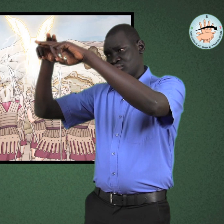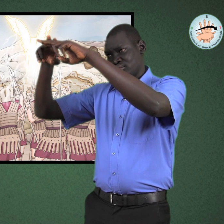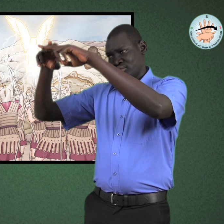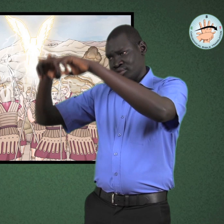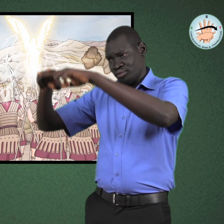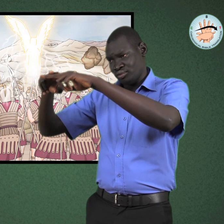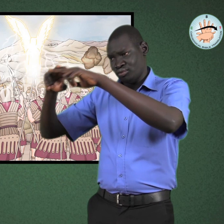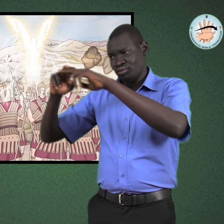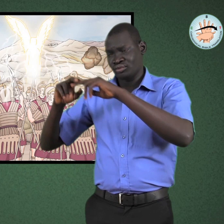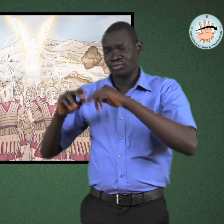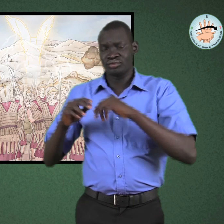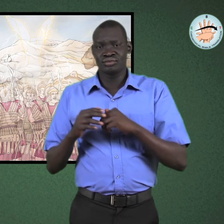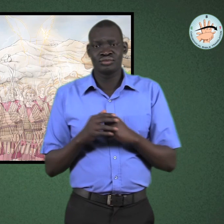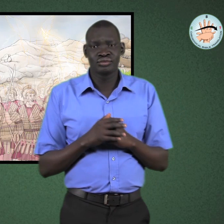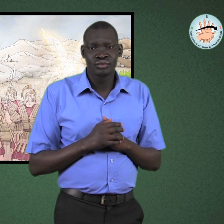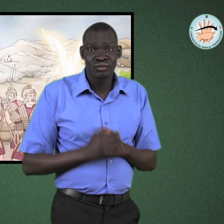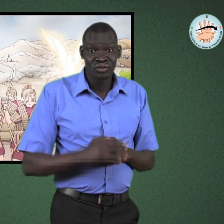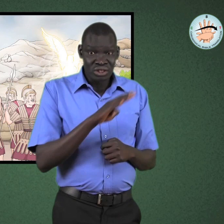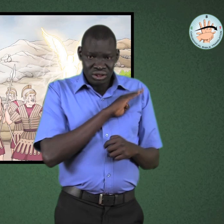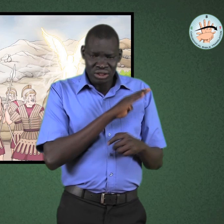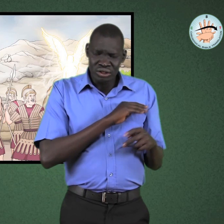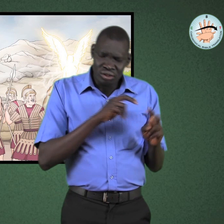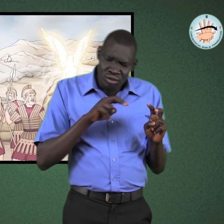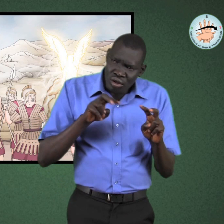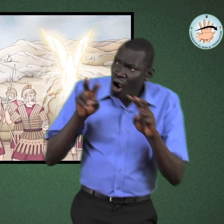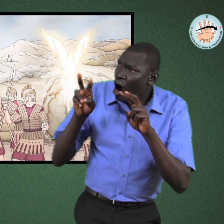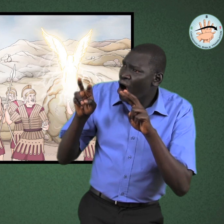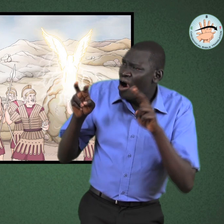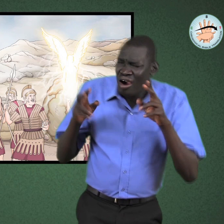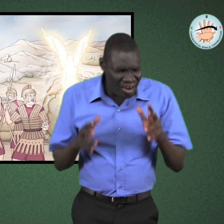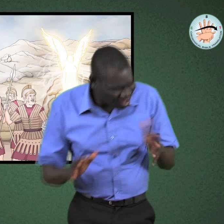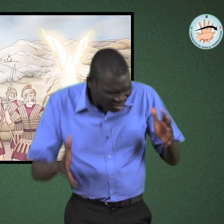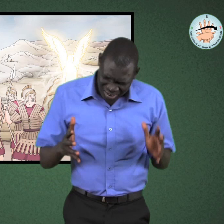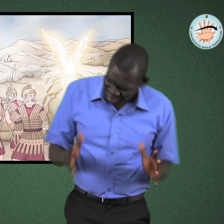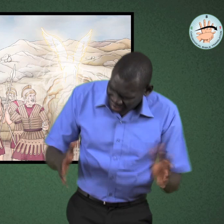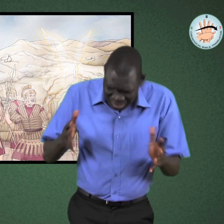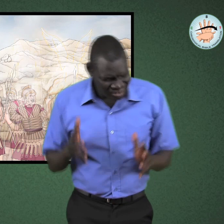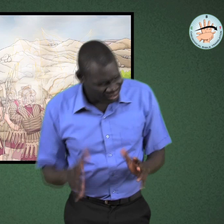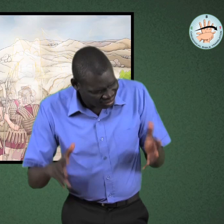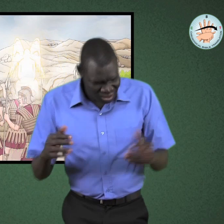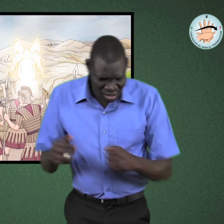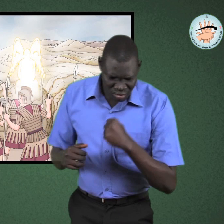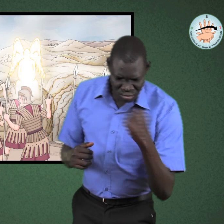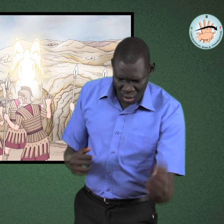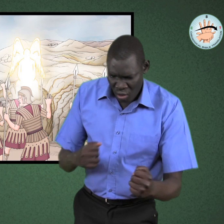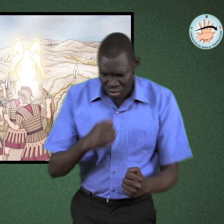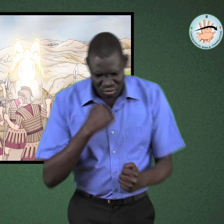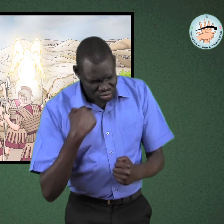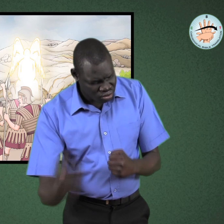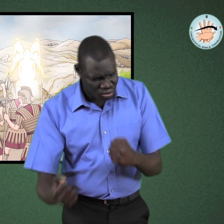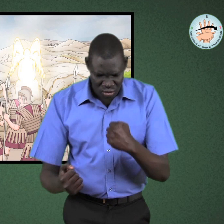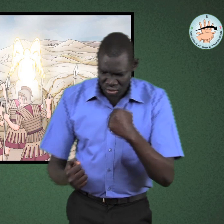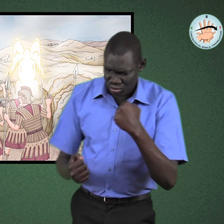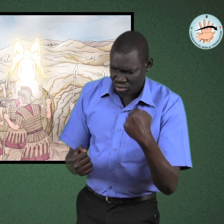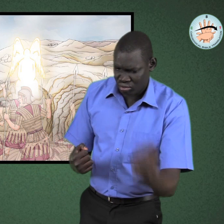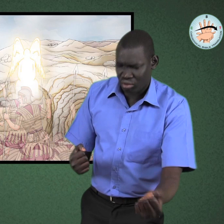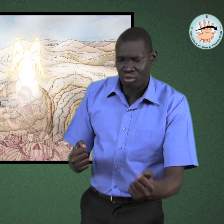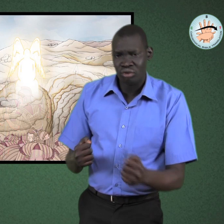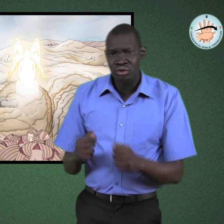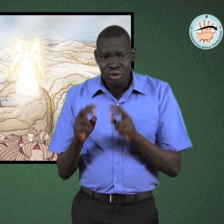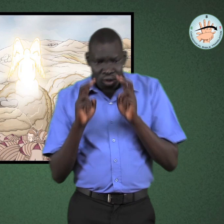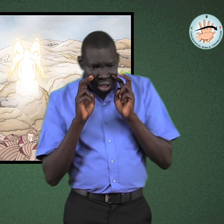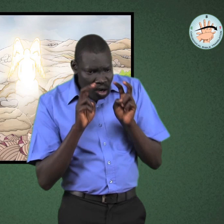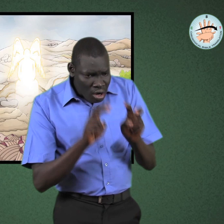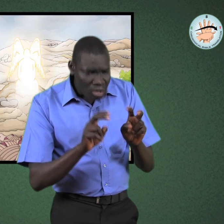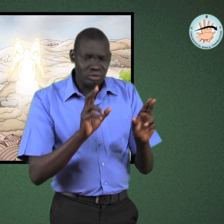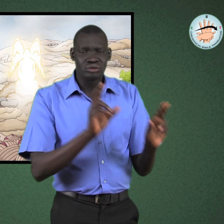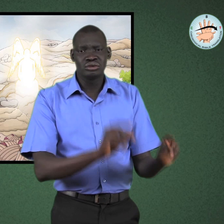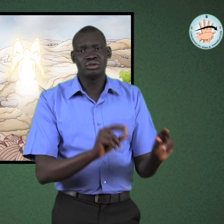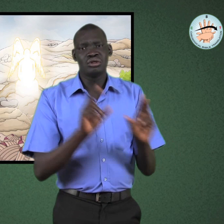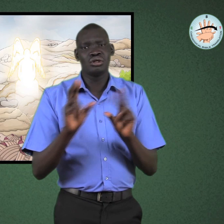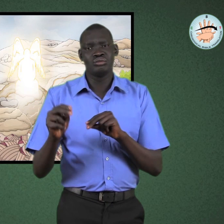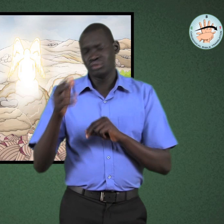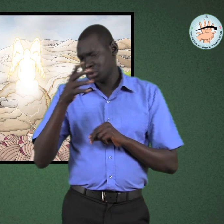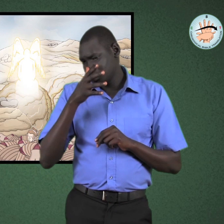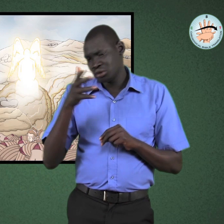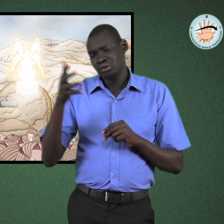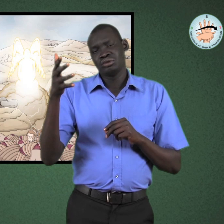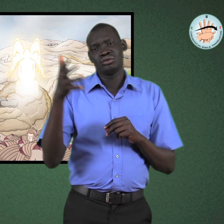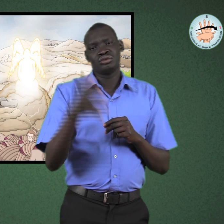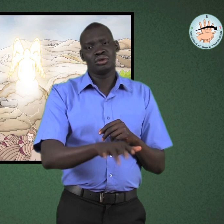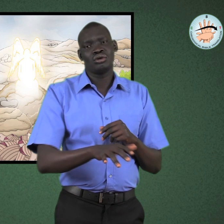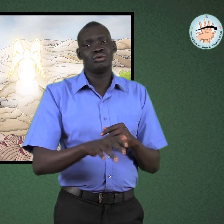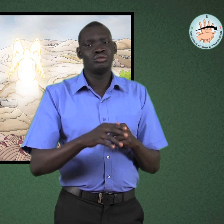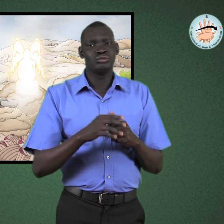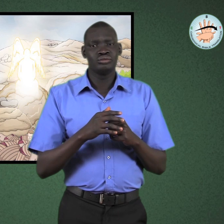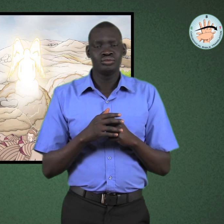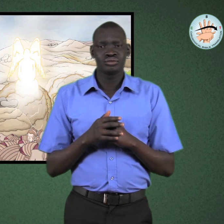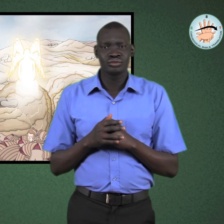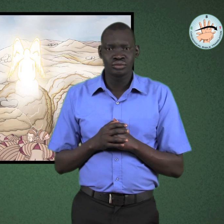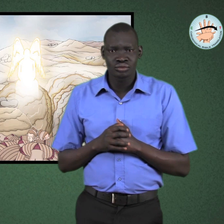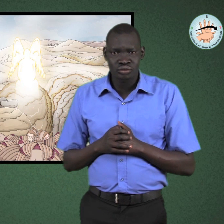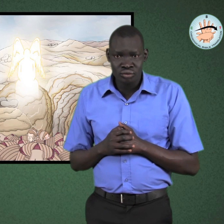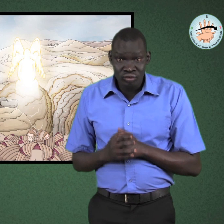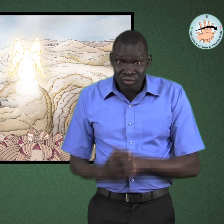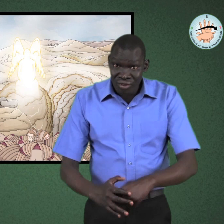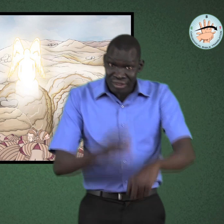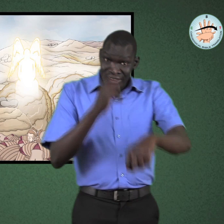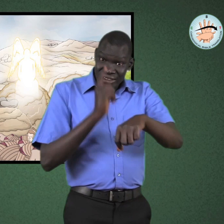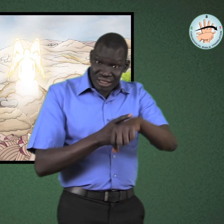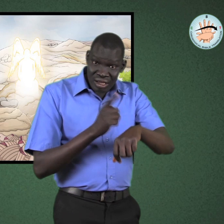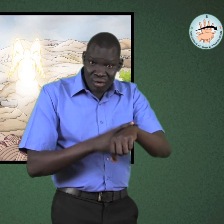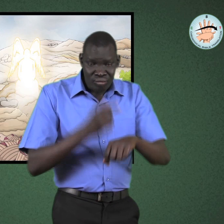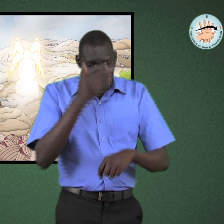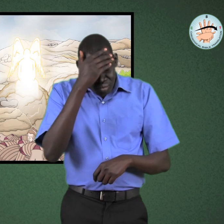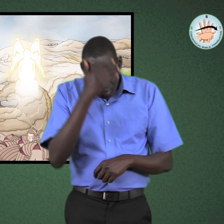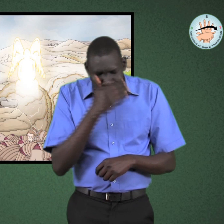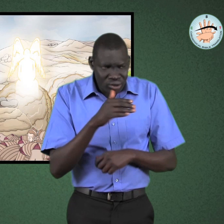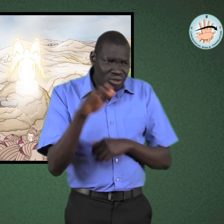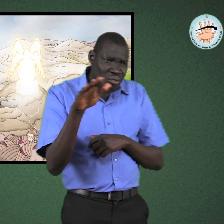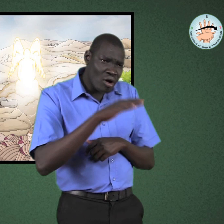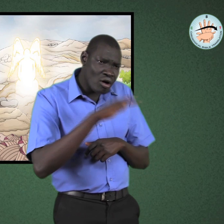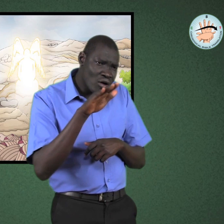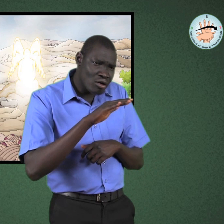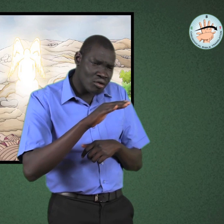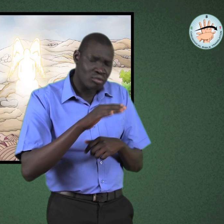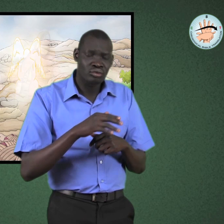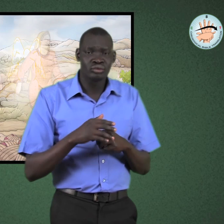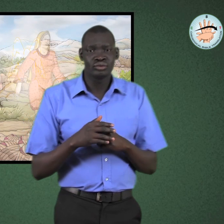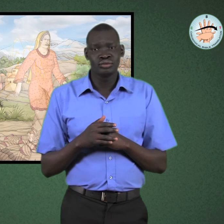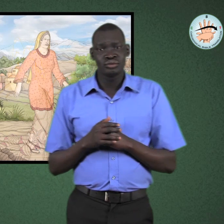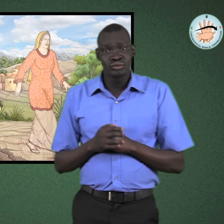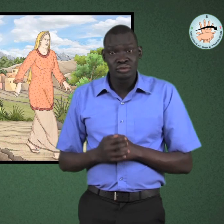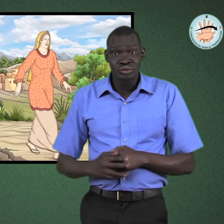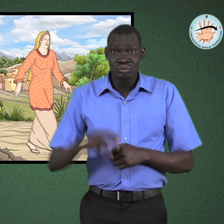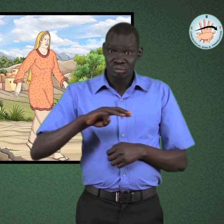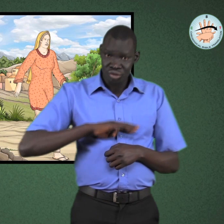The guards trembled in fear of him and became like dead men.